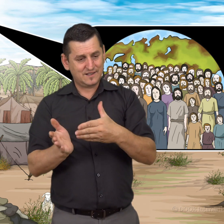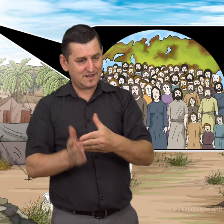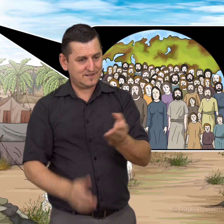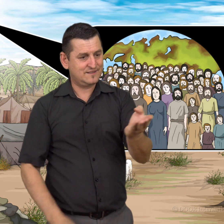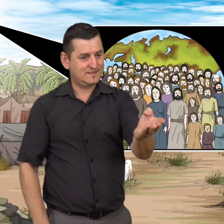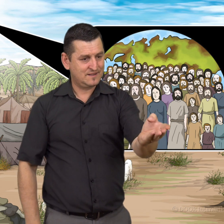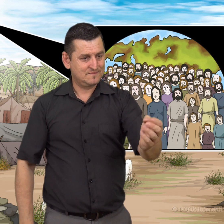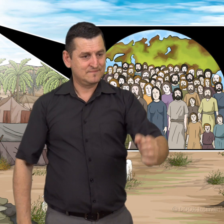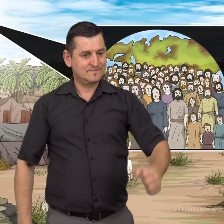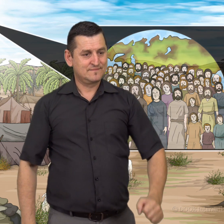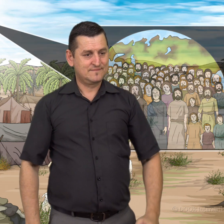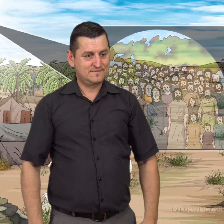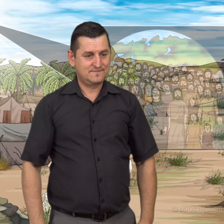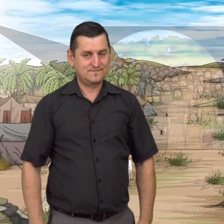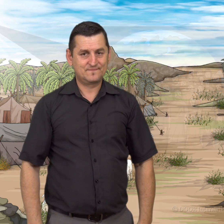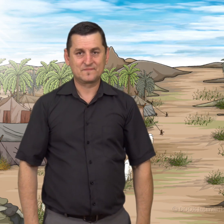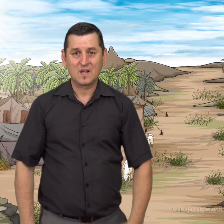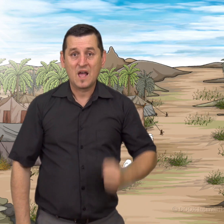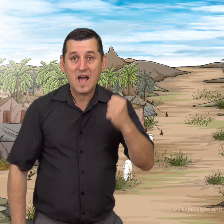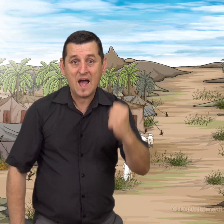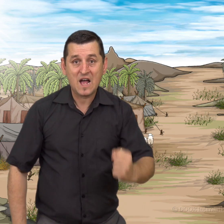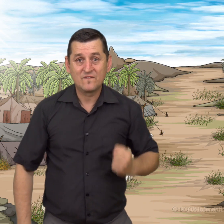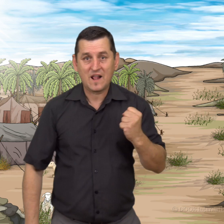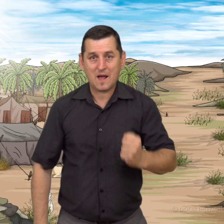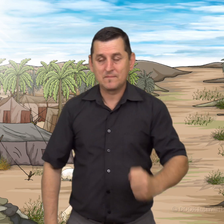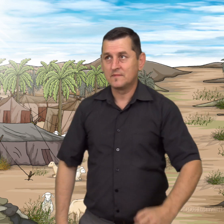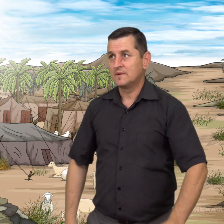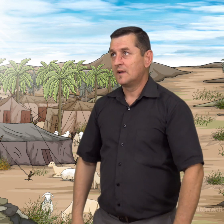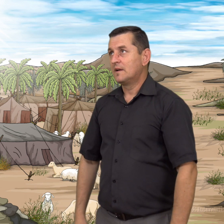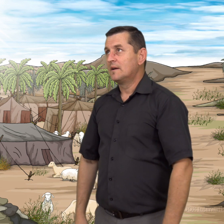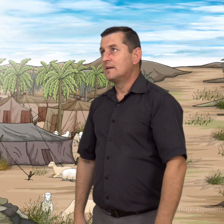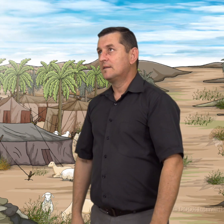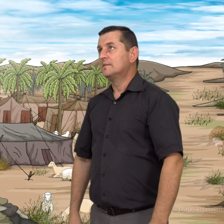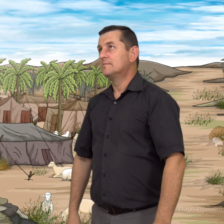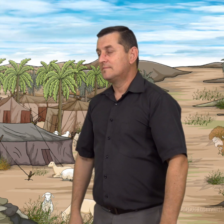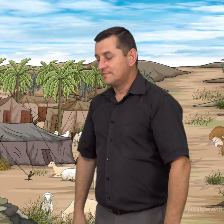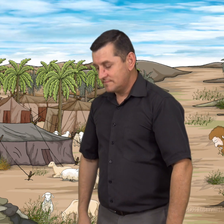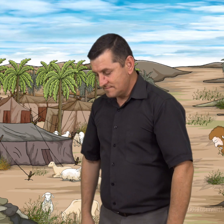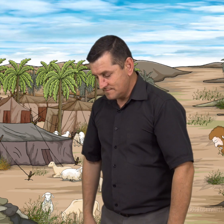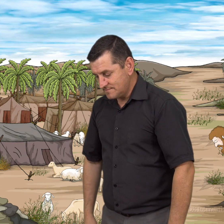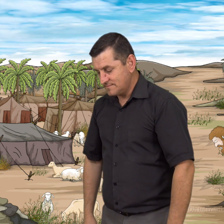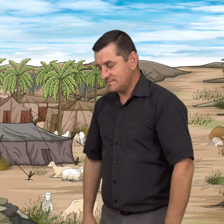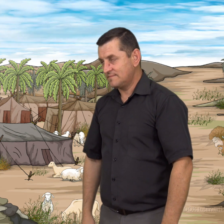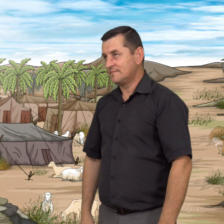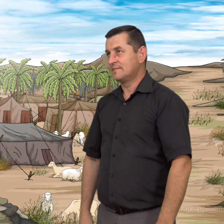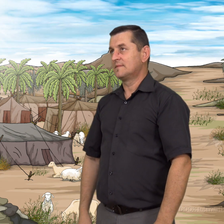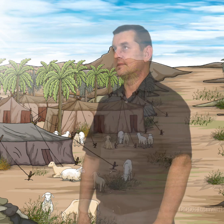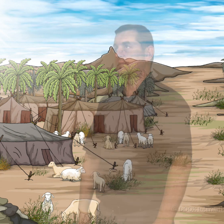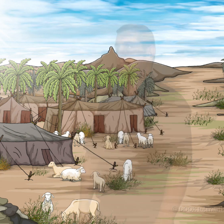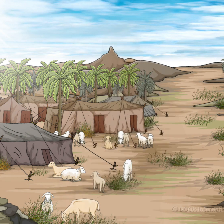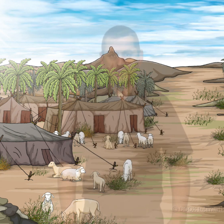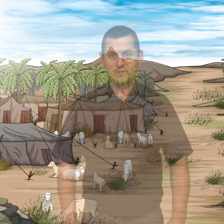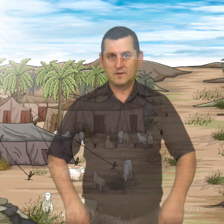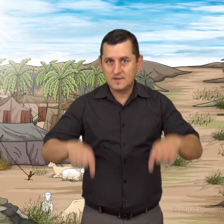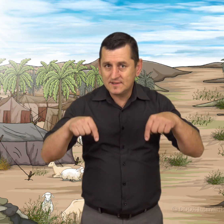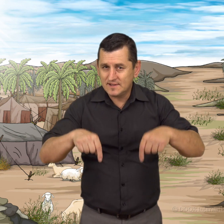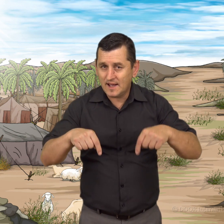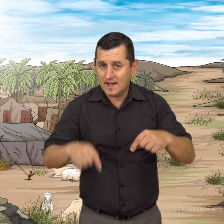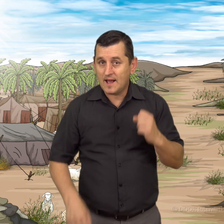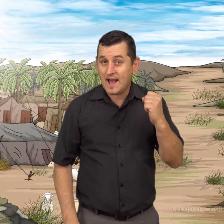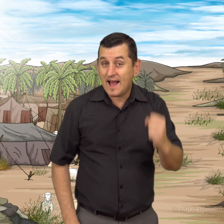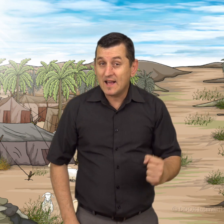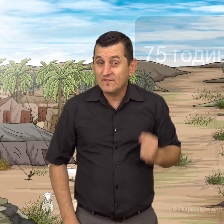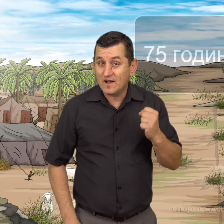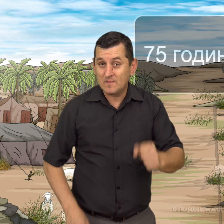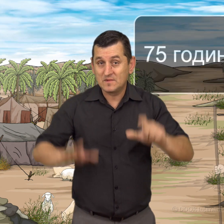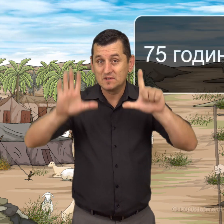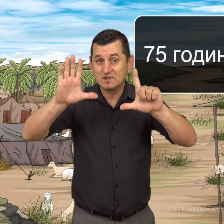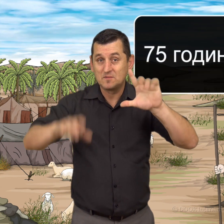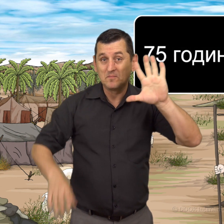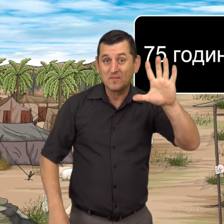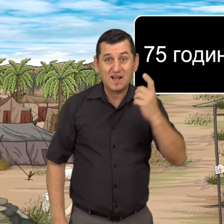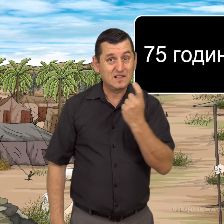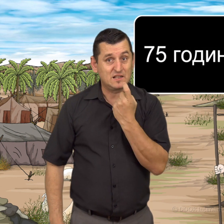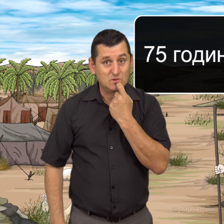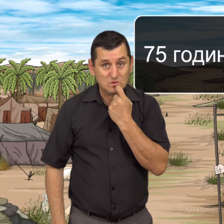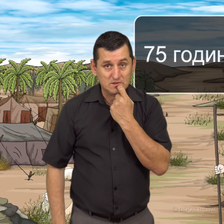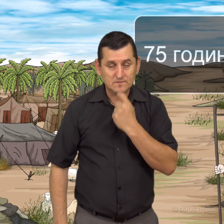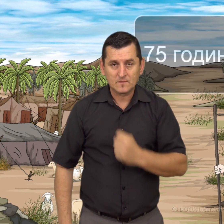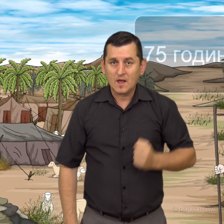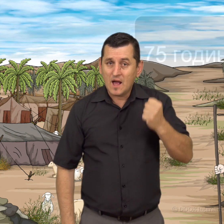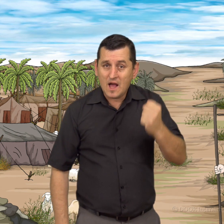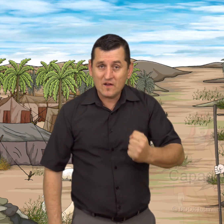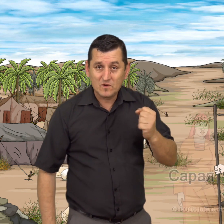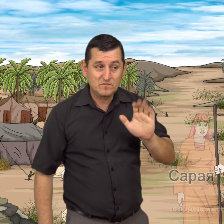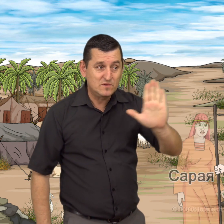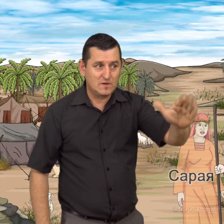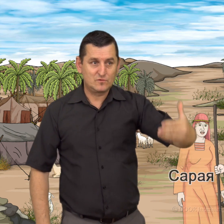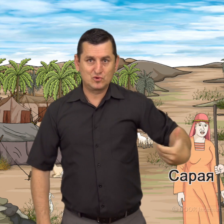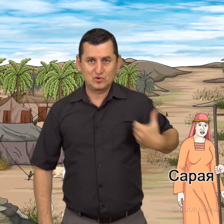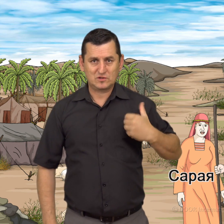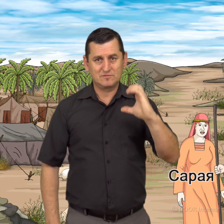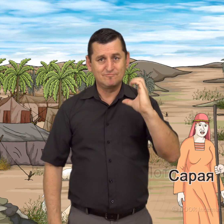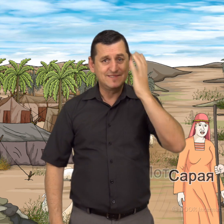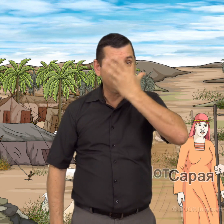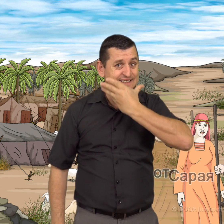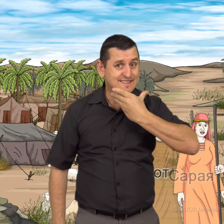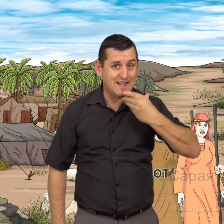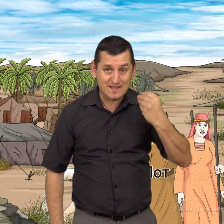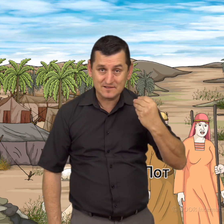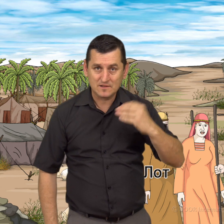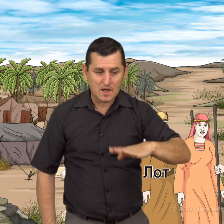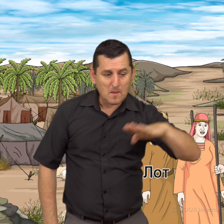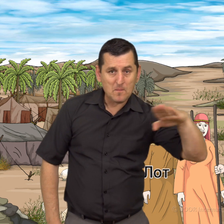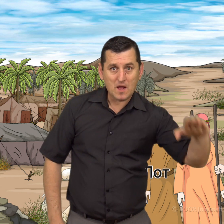So Abram departed, as the LORD had directed him, and Lot went with him. Abram was seventy-five years old when he left Haran.